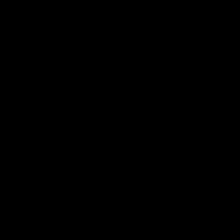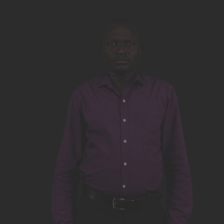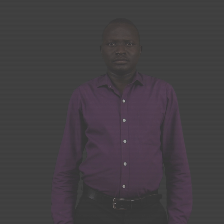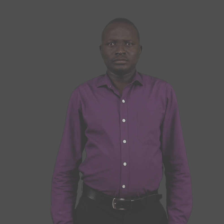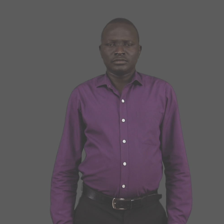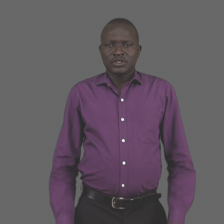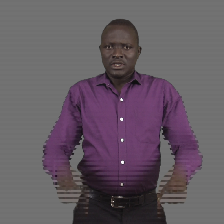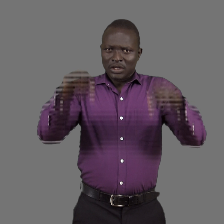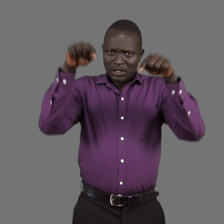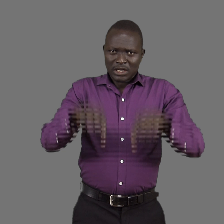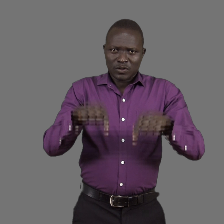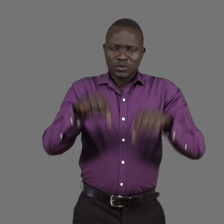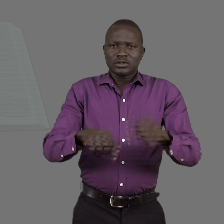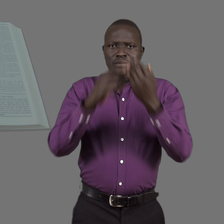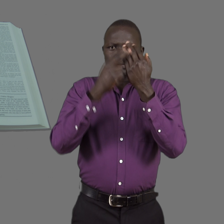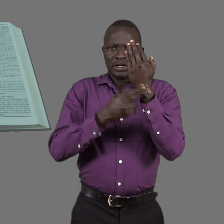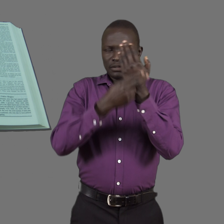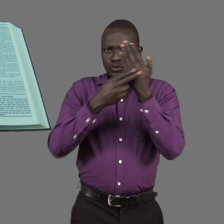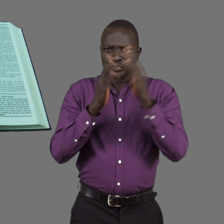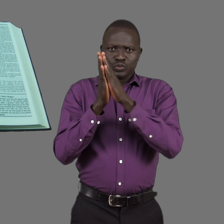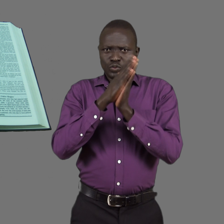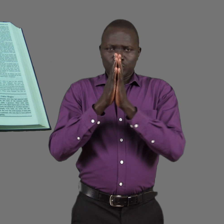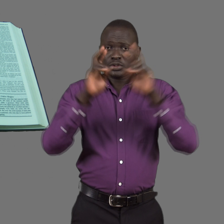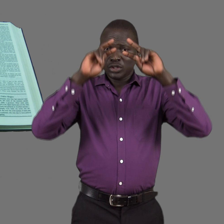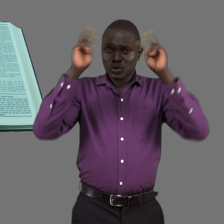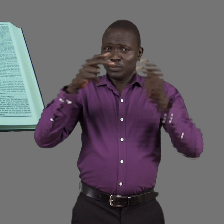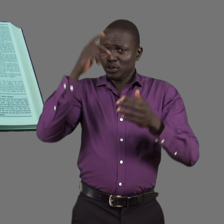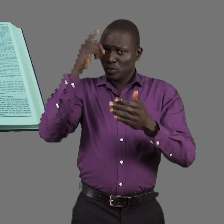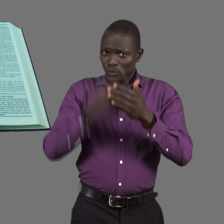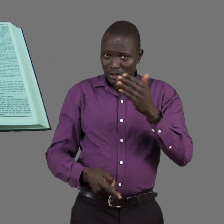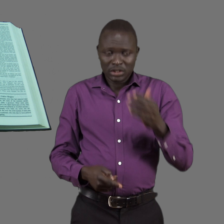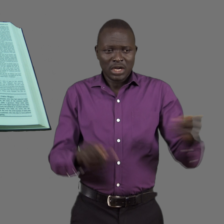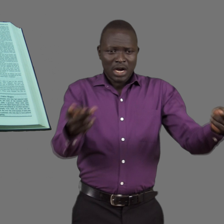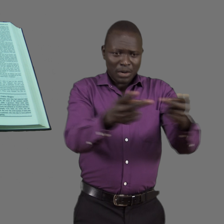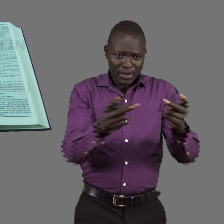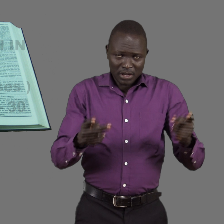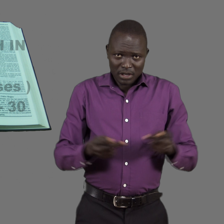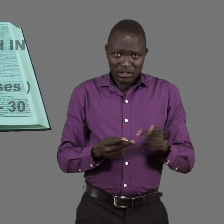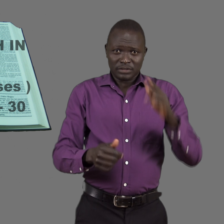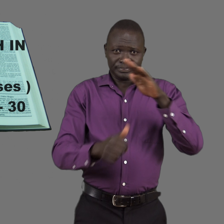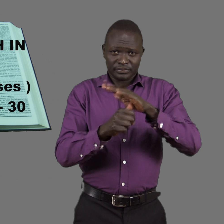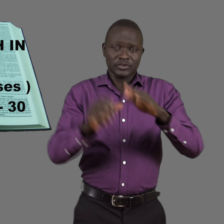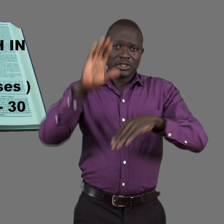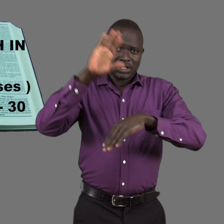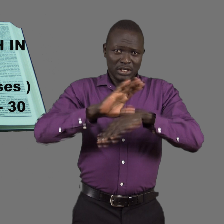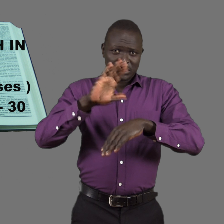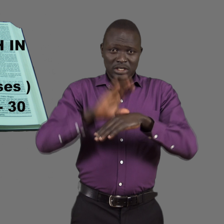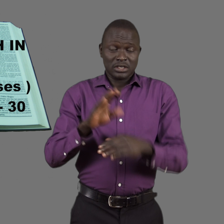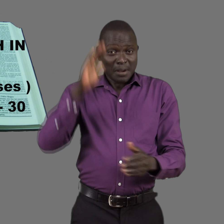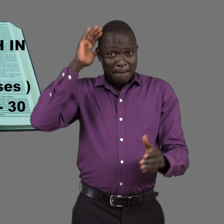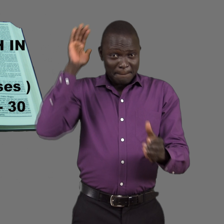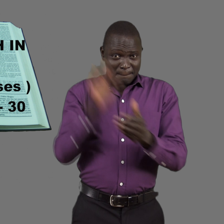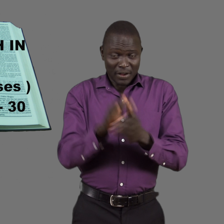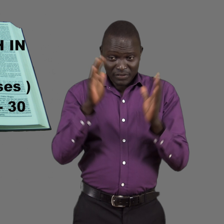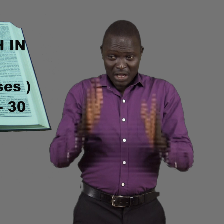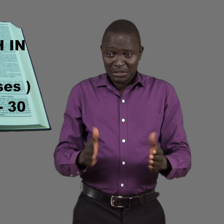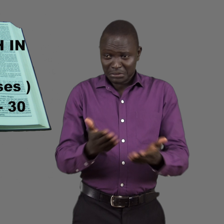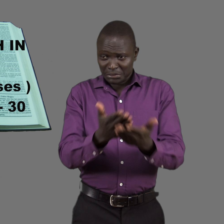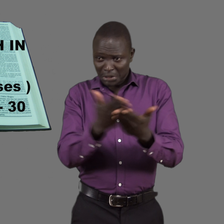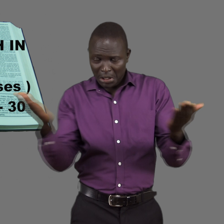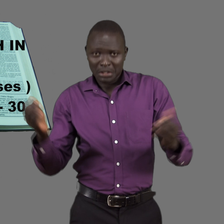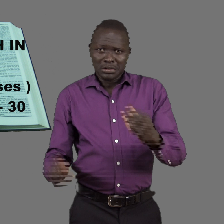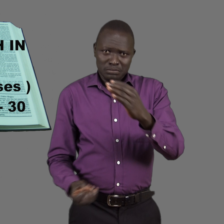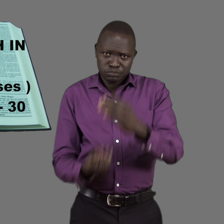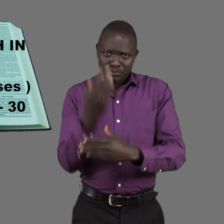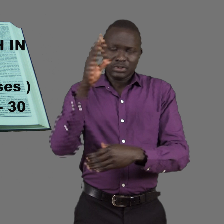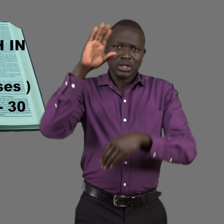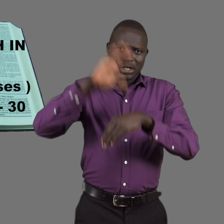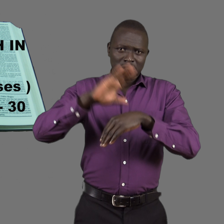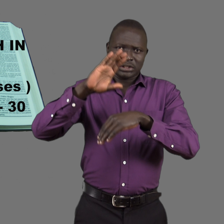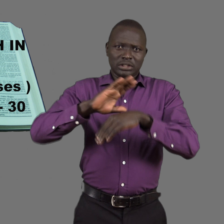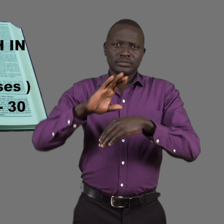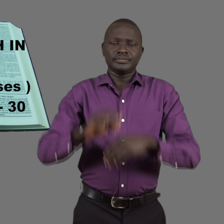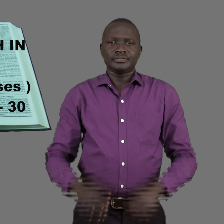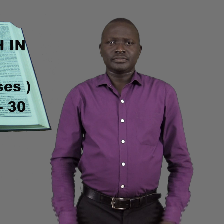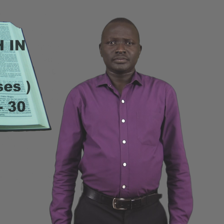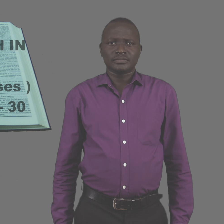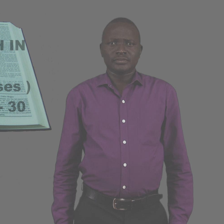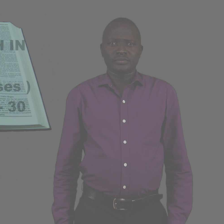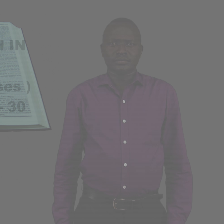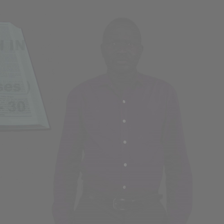First church in Antioch